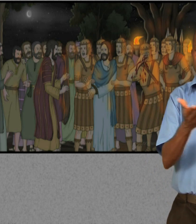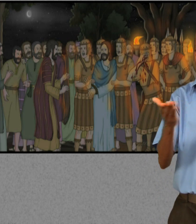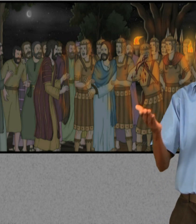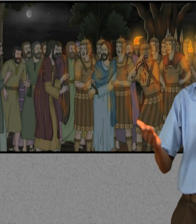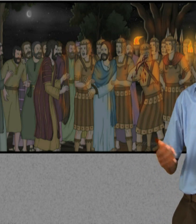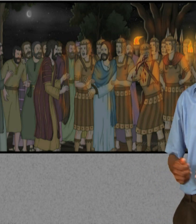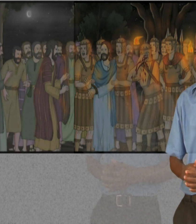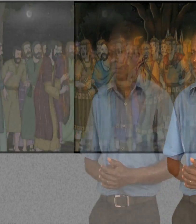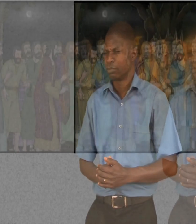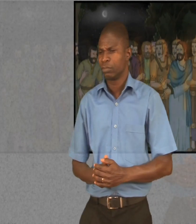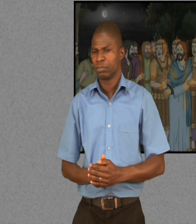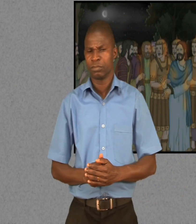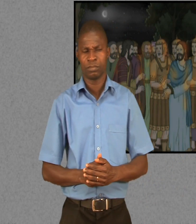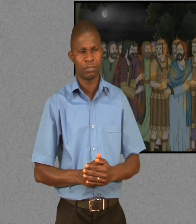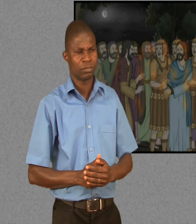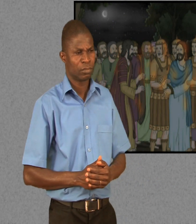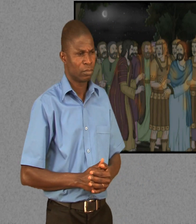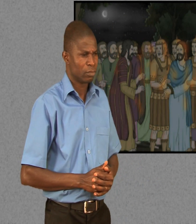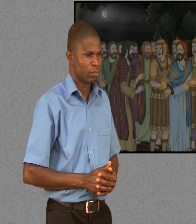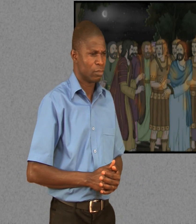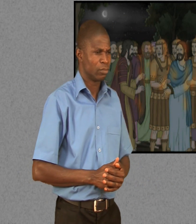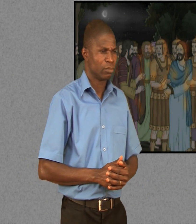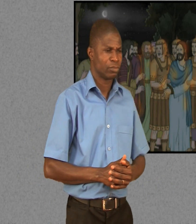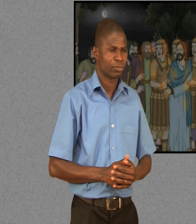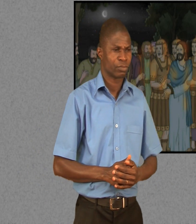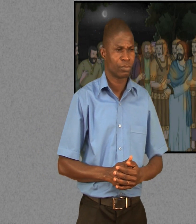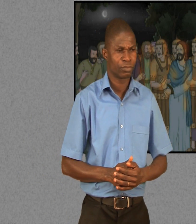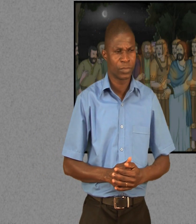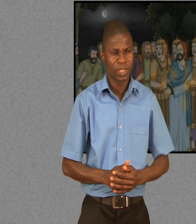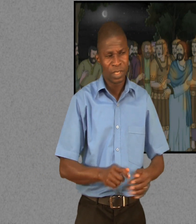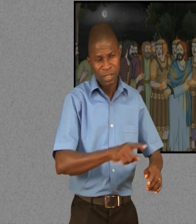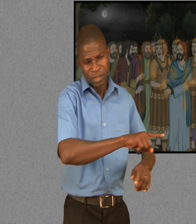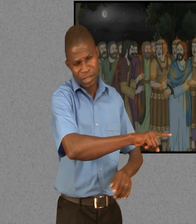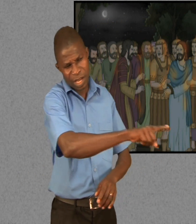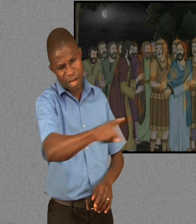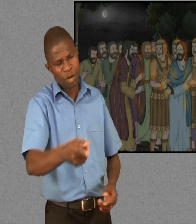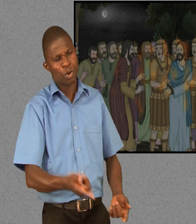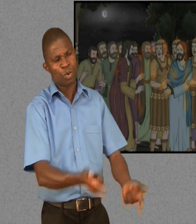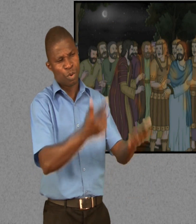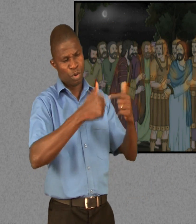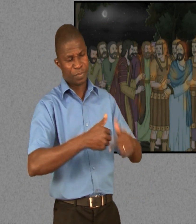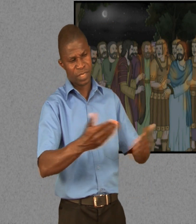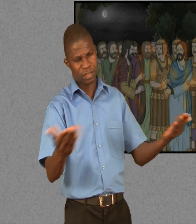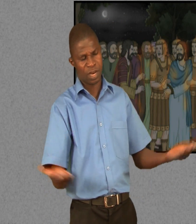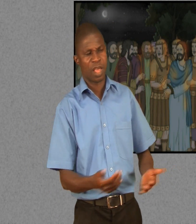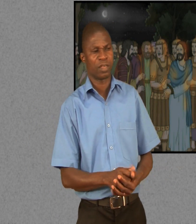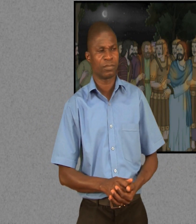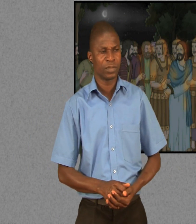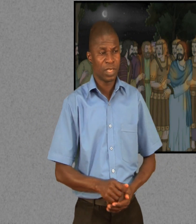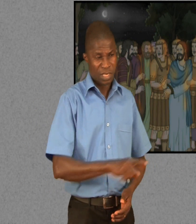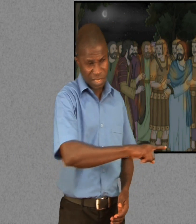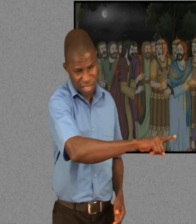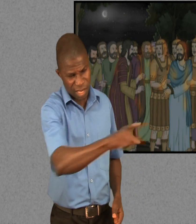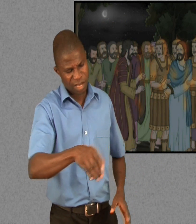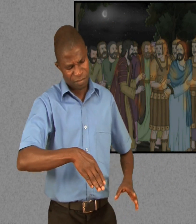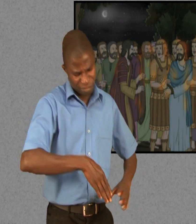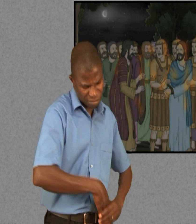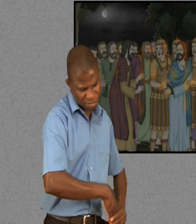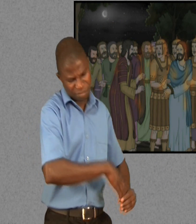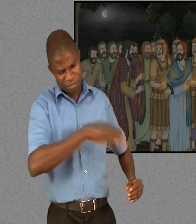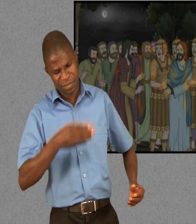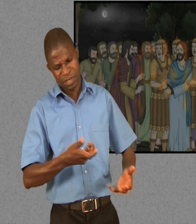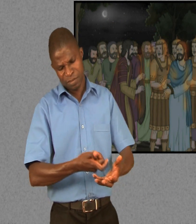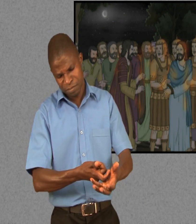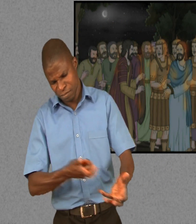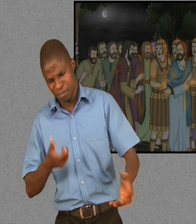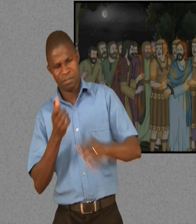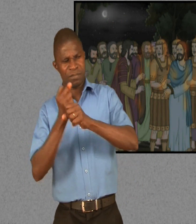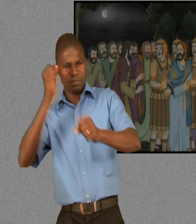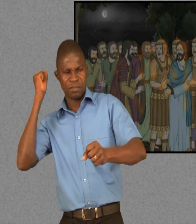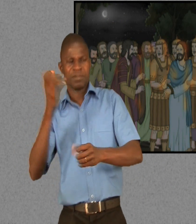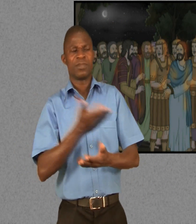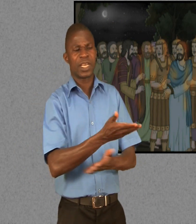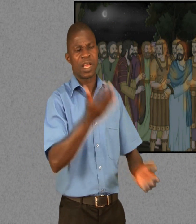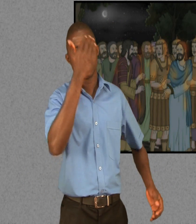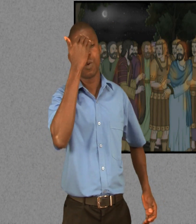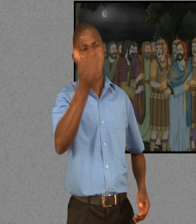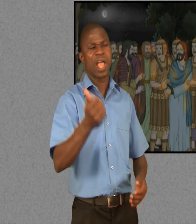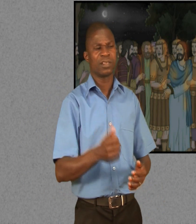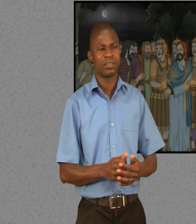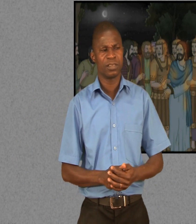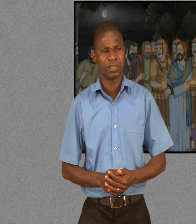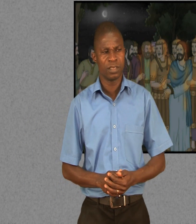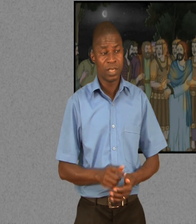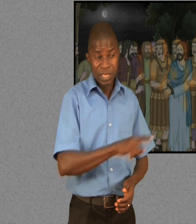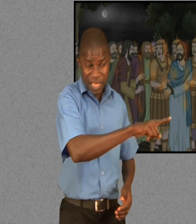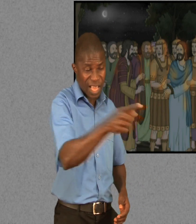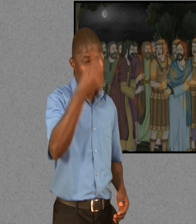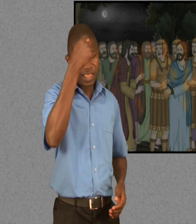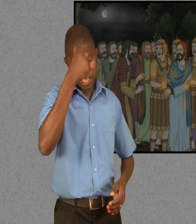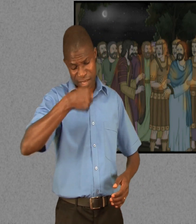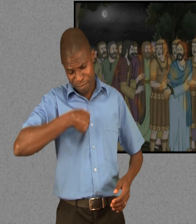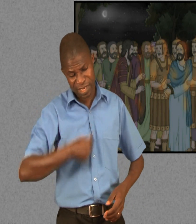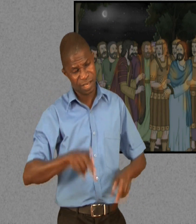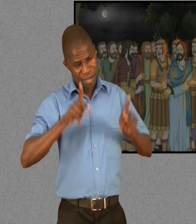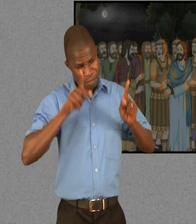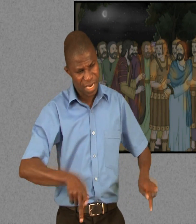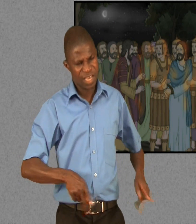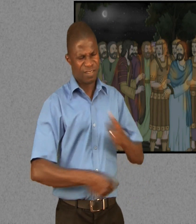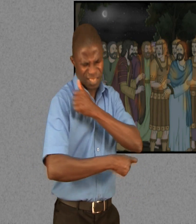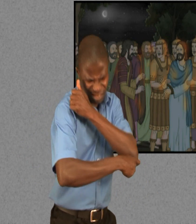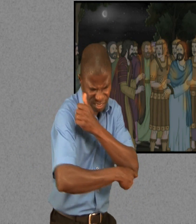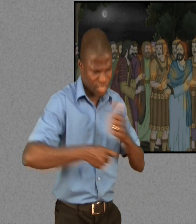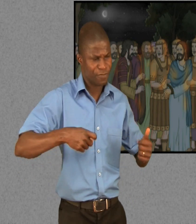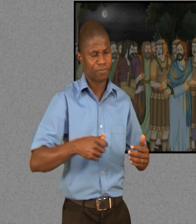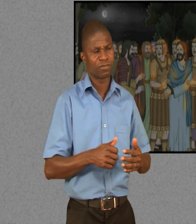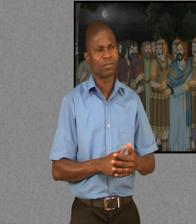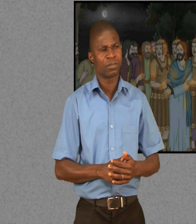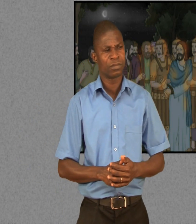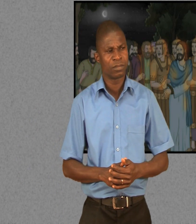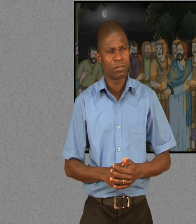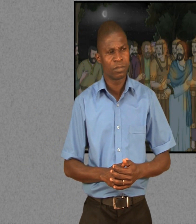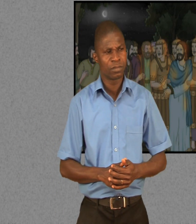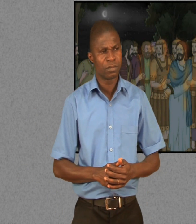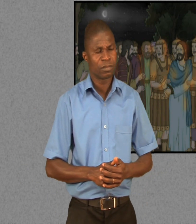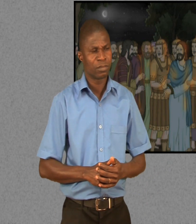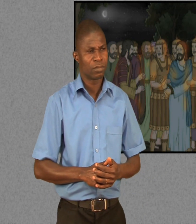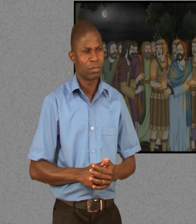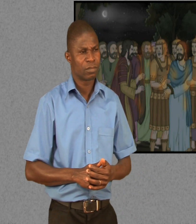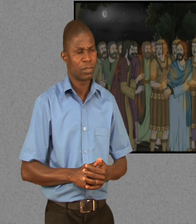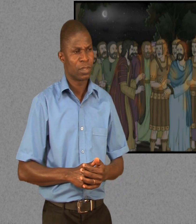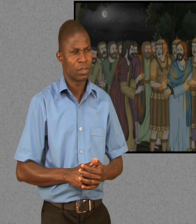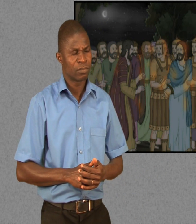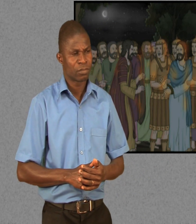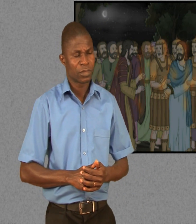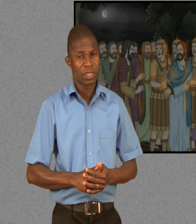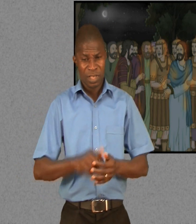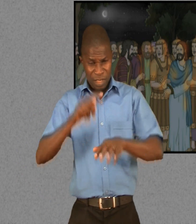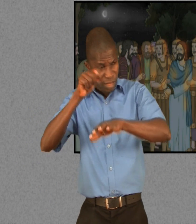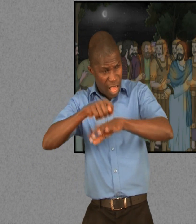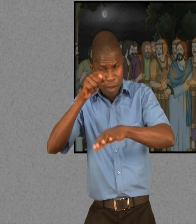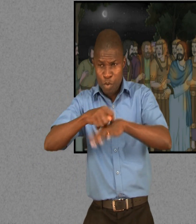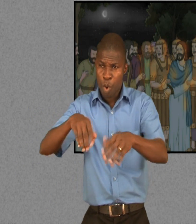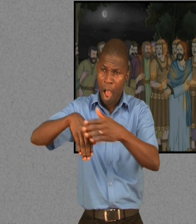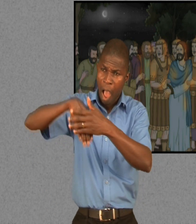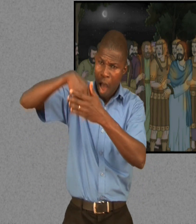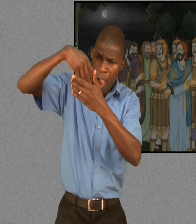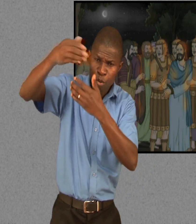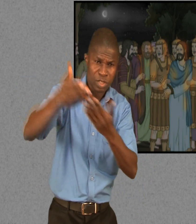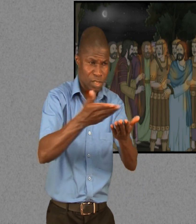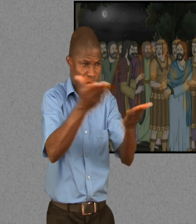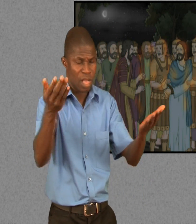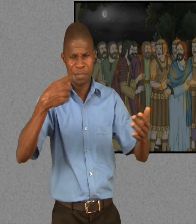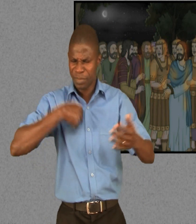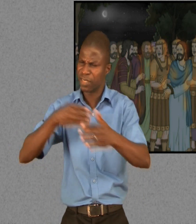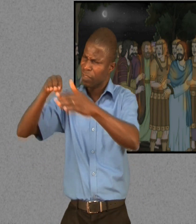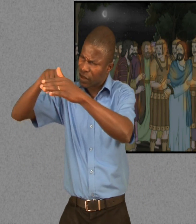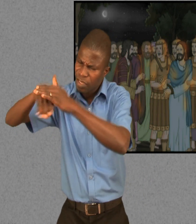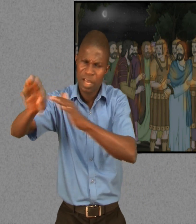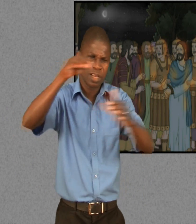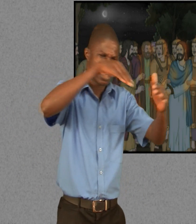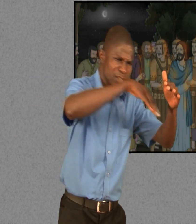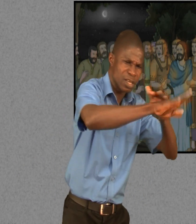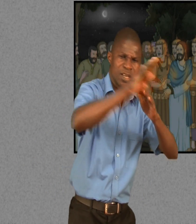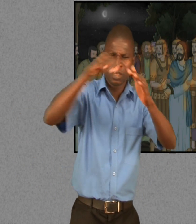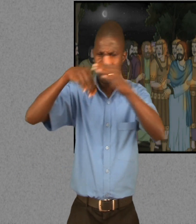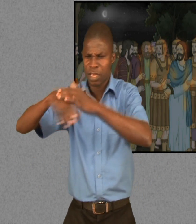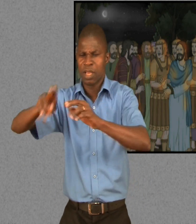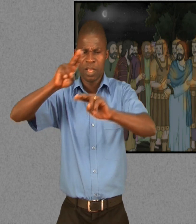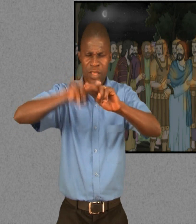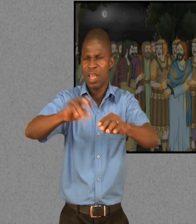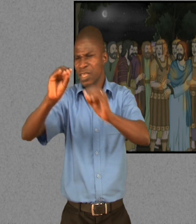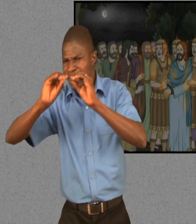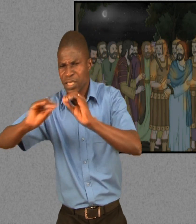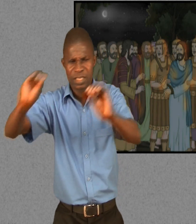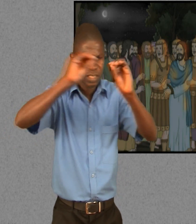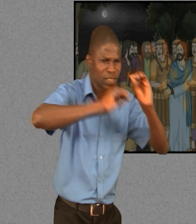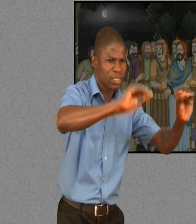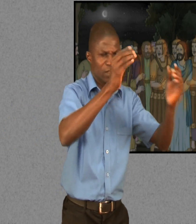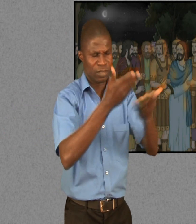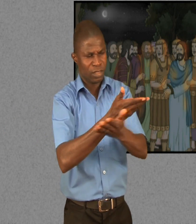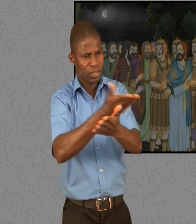At that time Jesus said to the crowd, “Have you come out with swords and clubs to arrest Me as you would an outlaw?